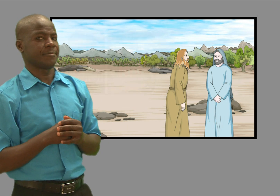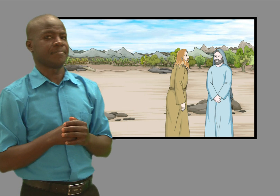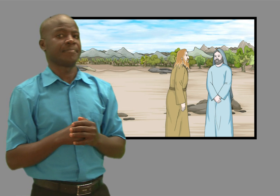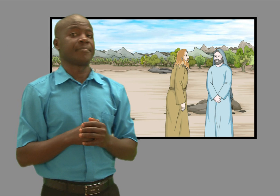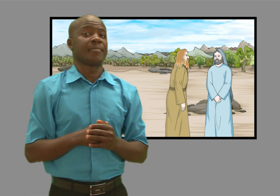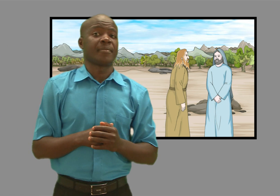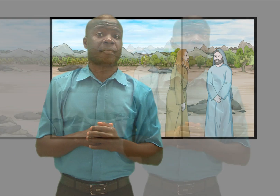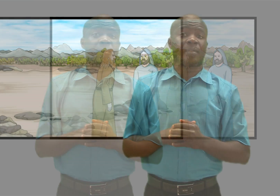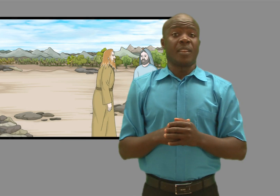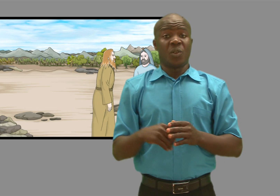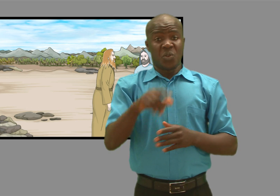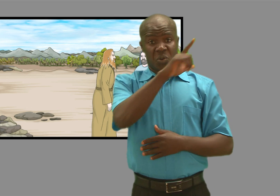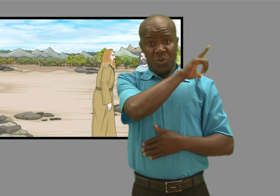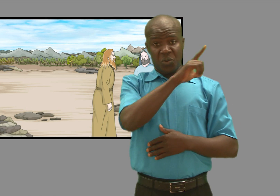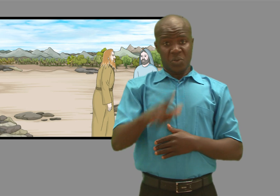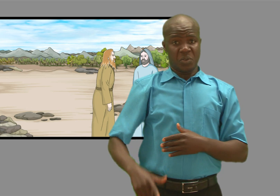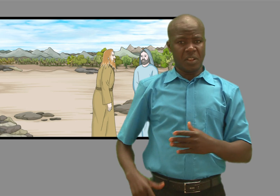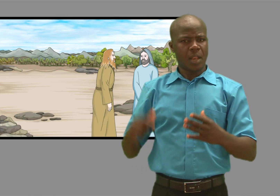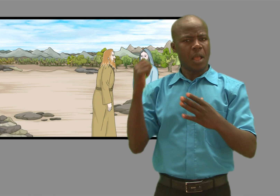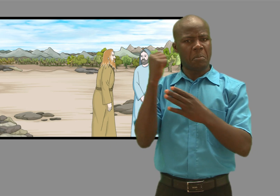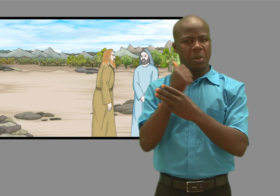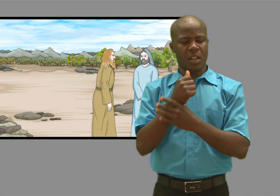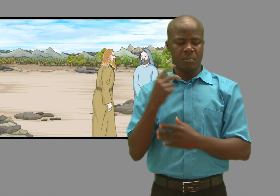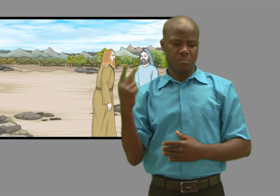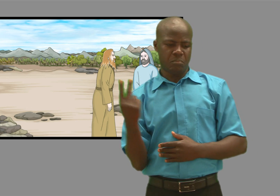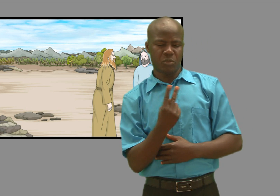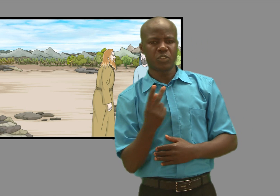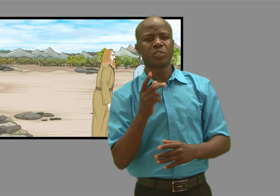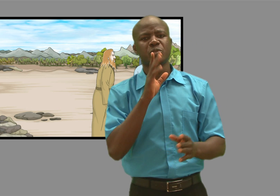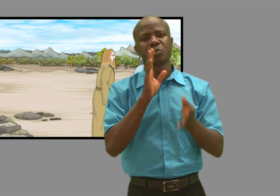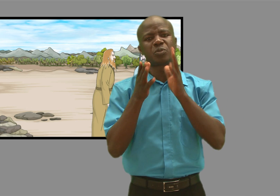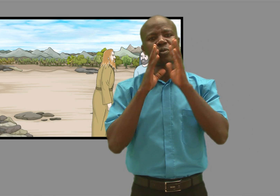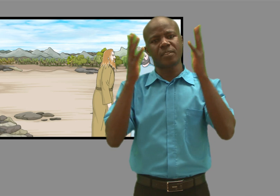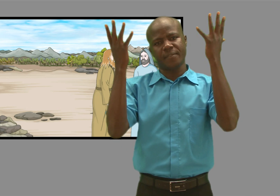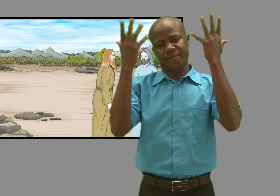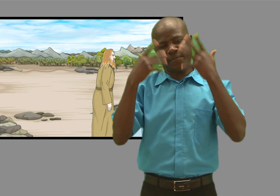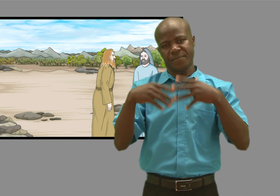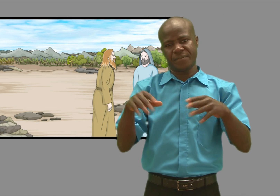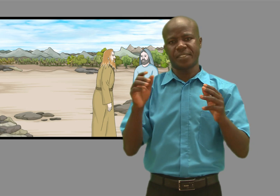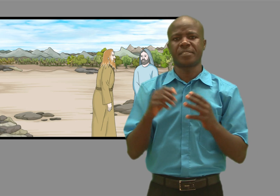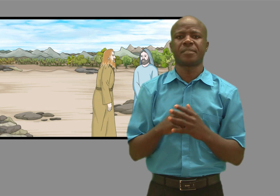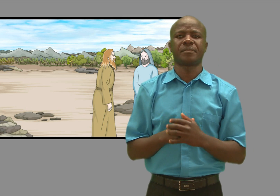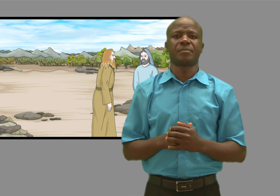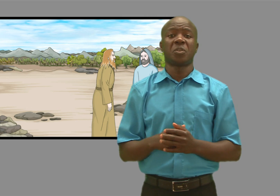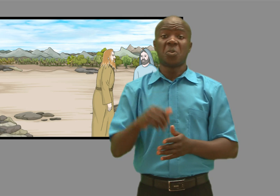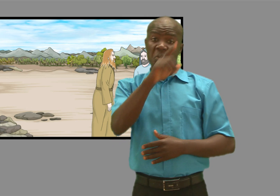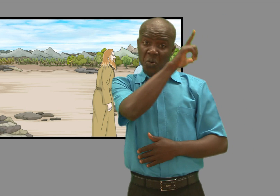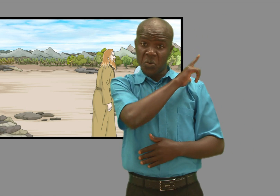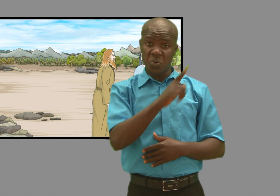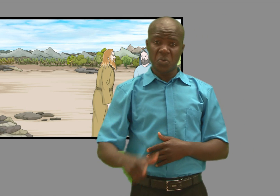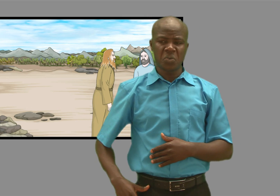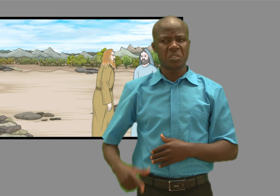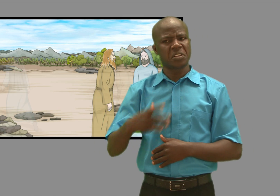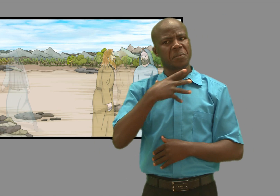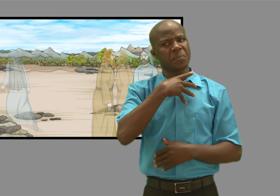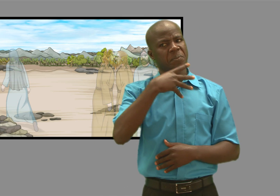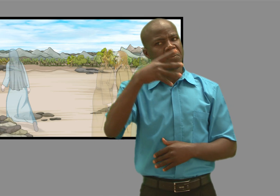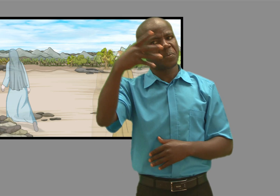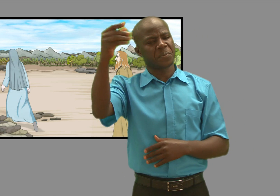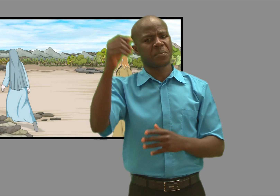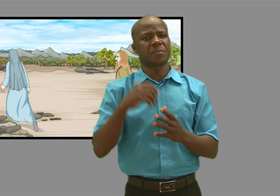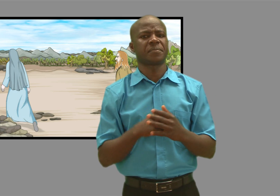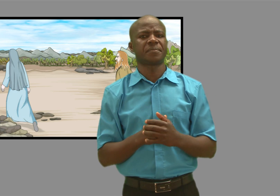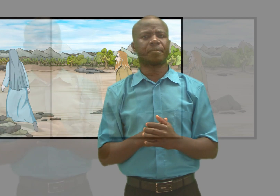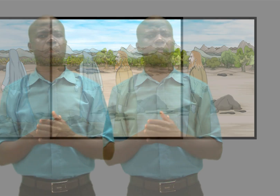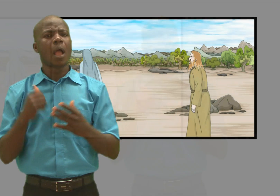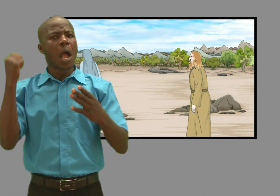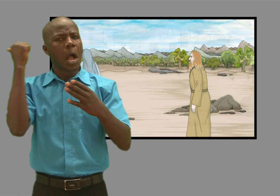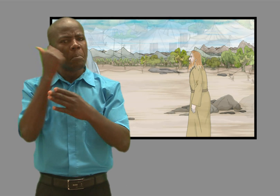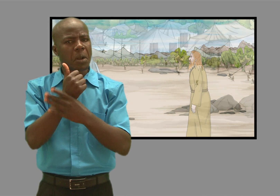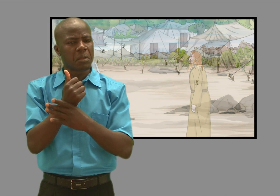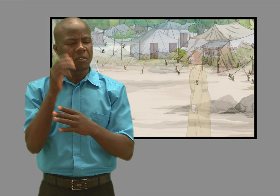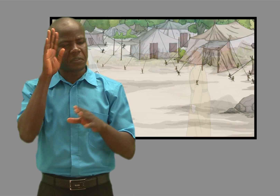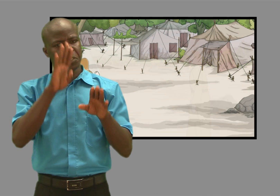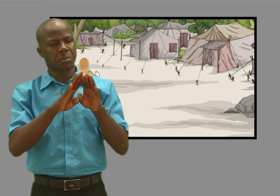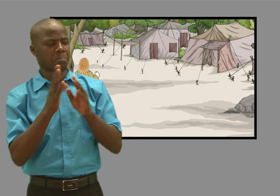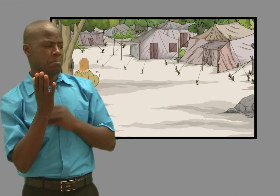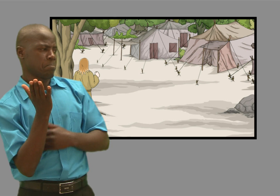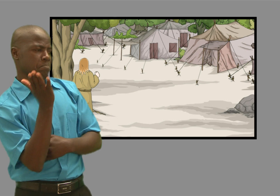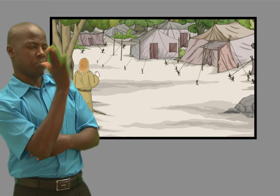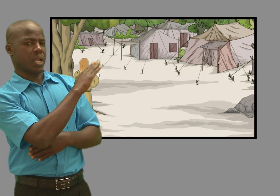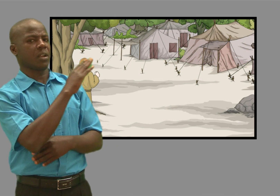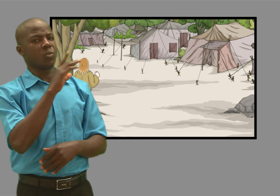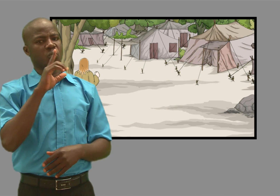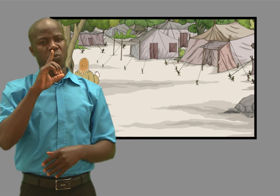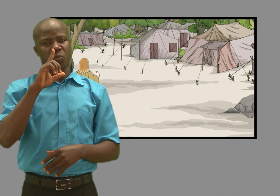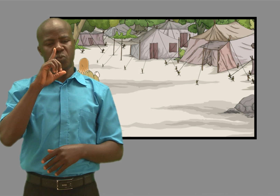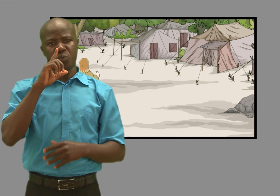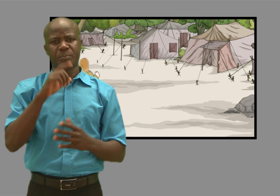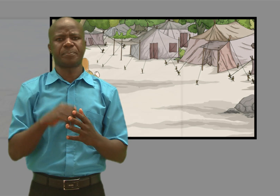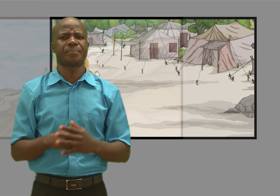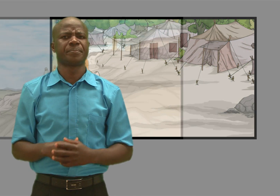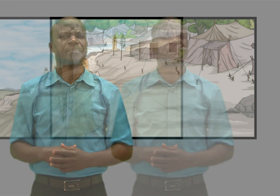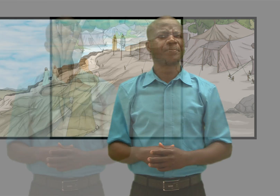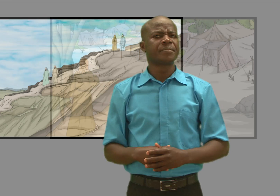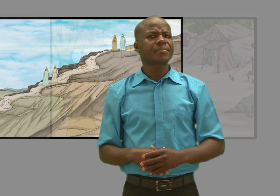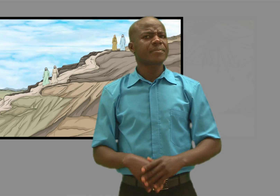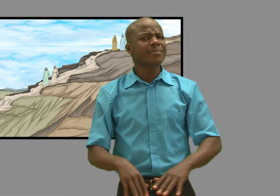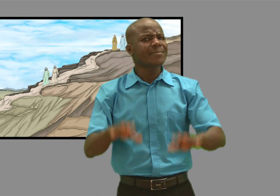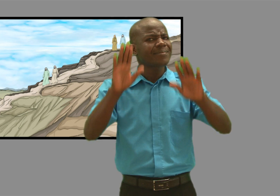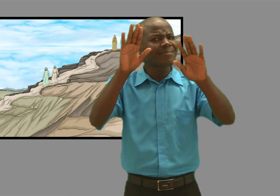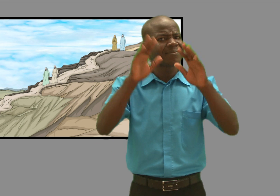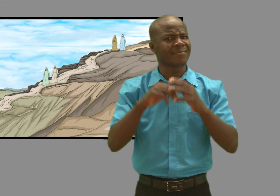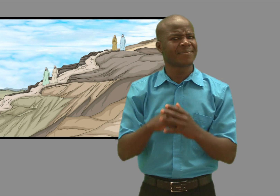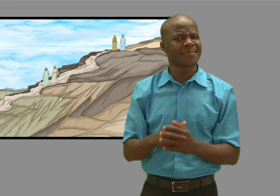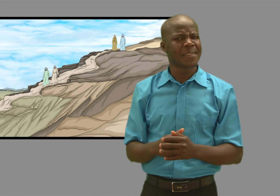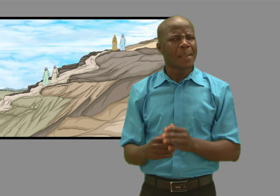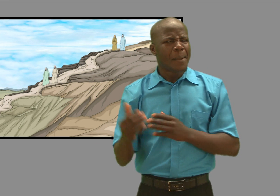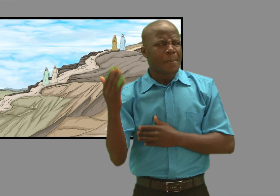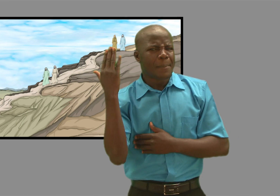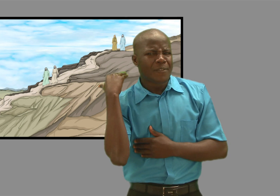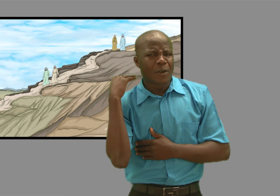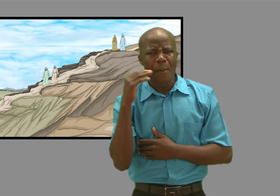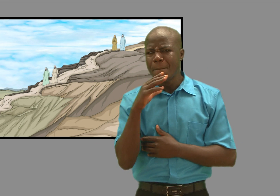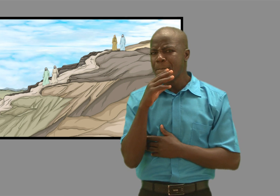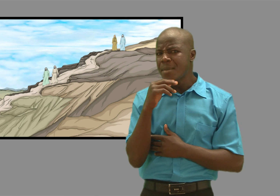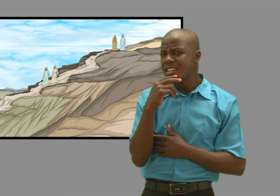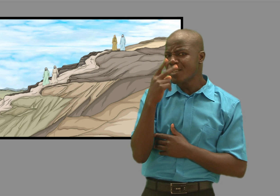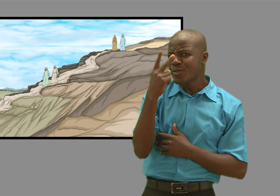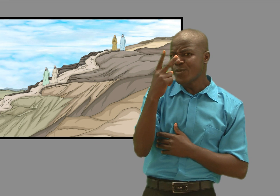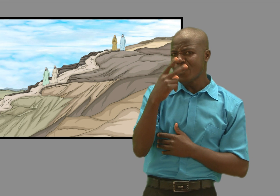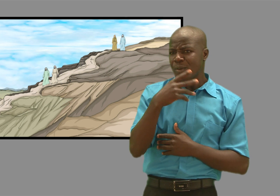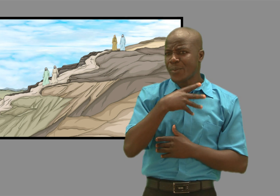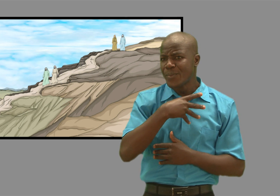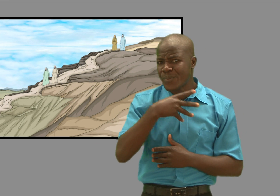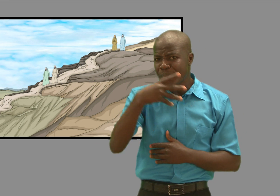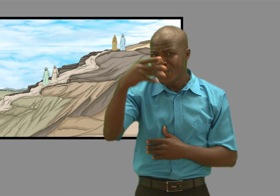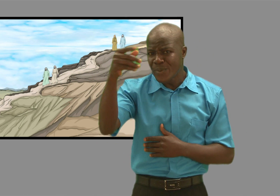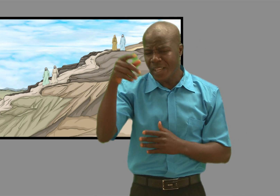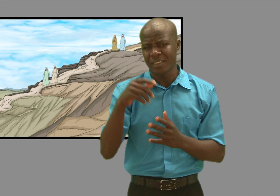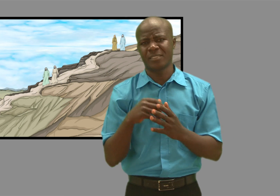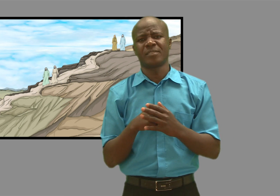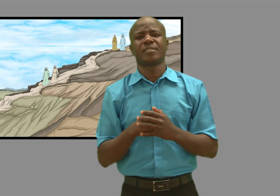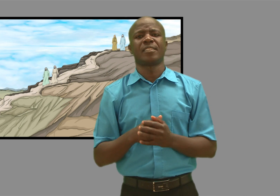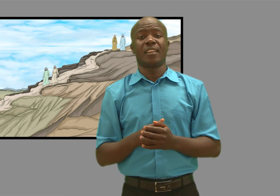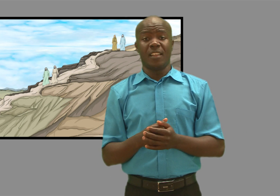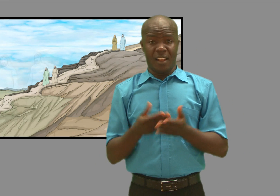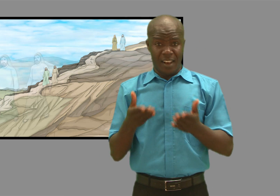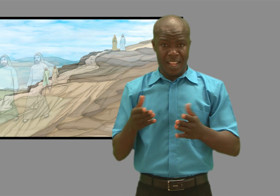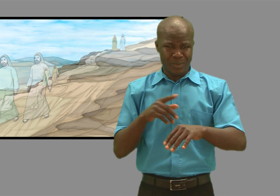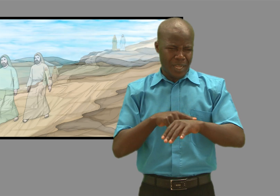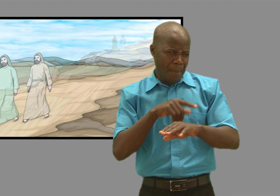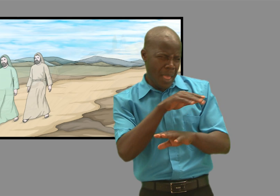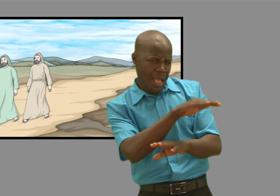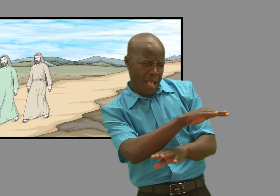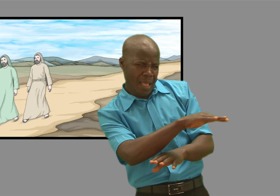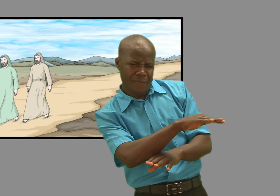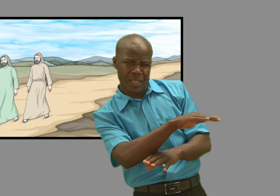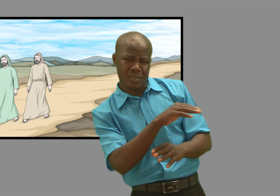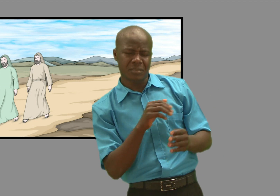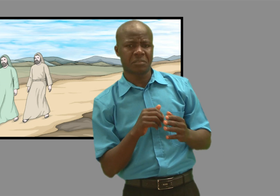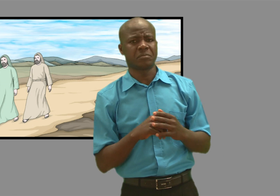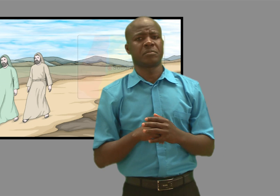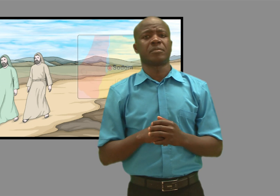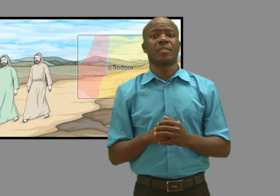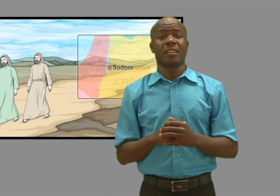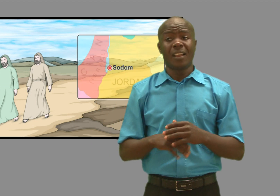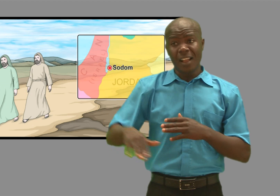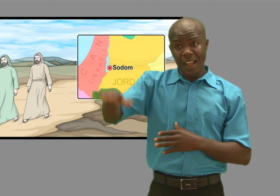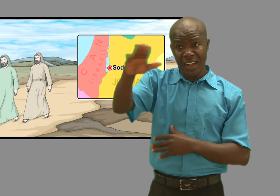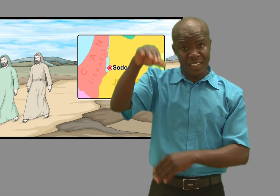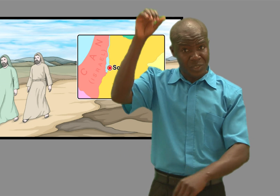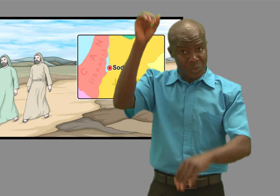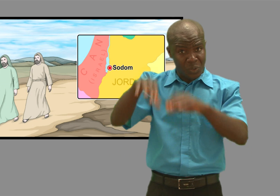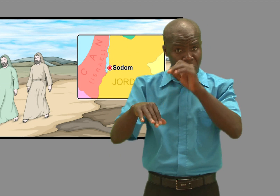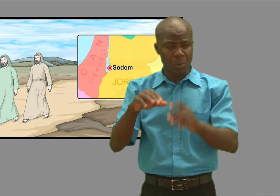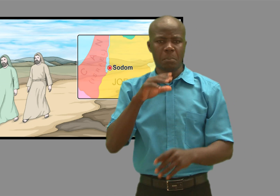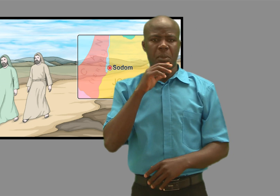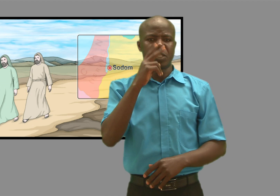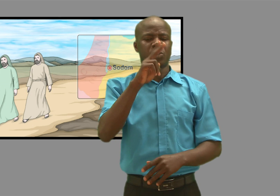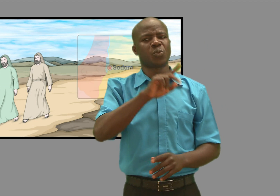When the LORD had finished speaking with Abraham, He departed, and Abraham returned home.